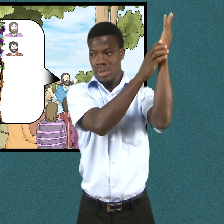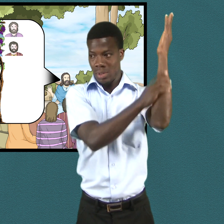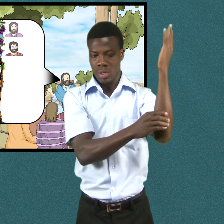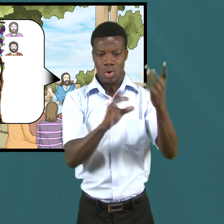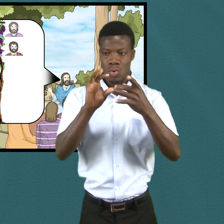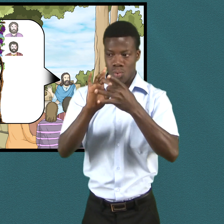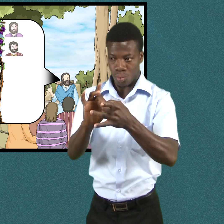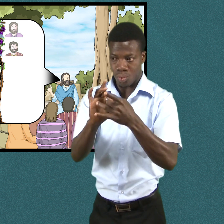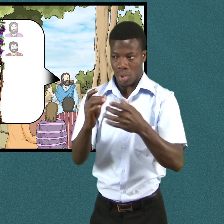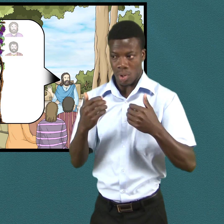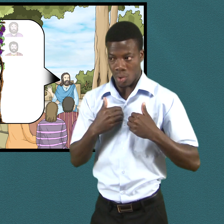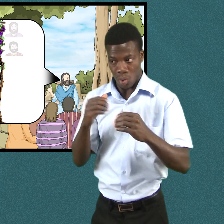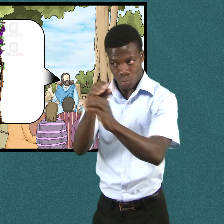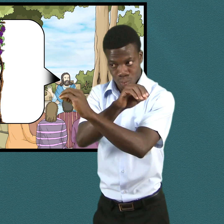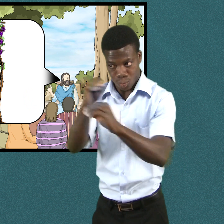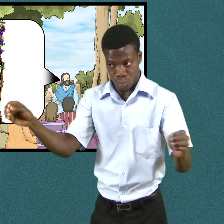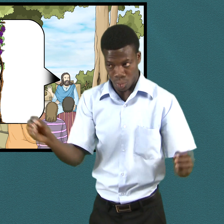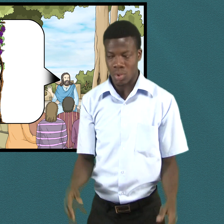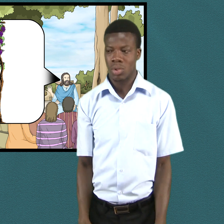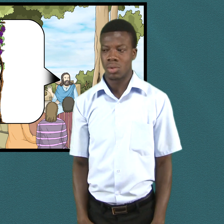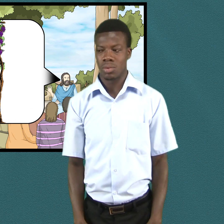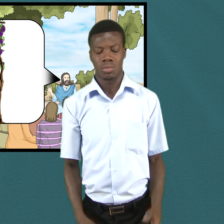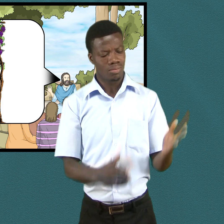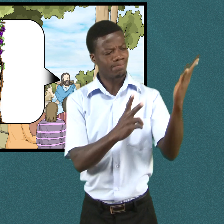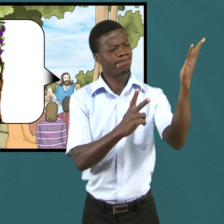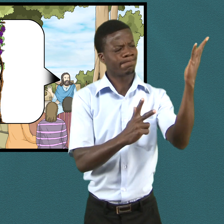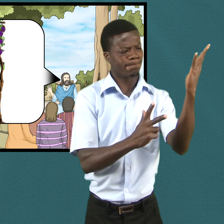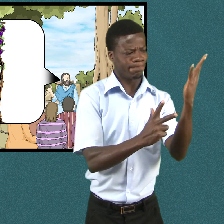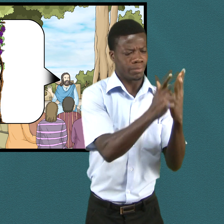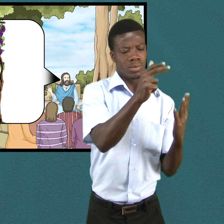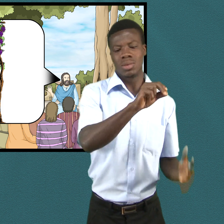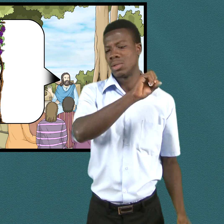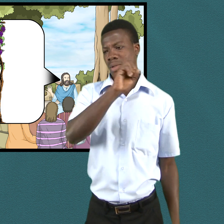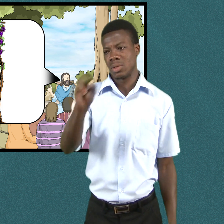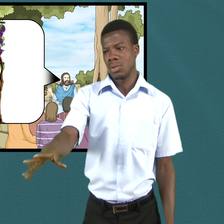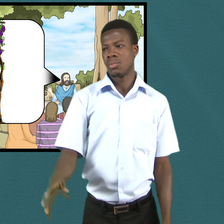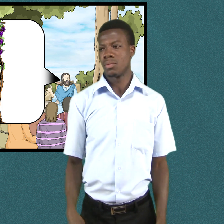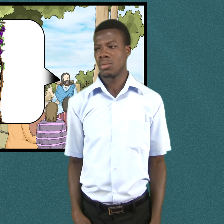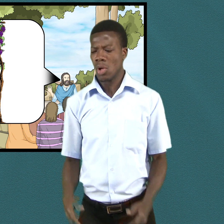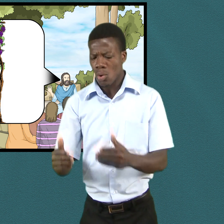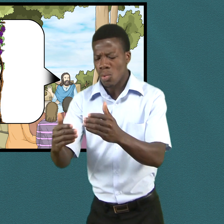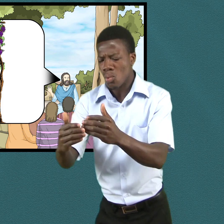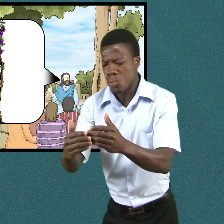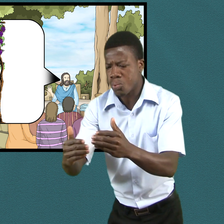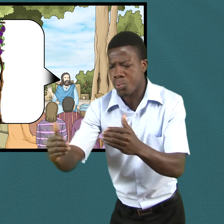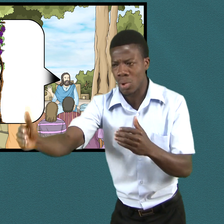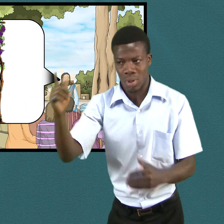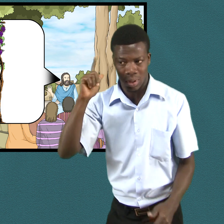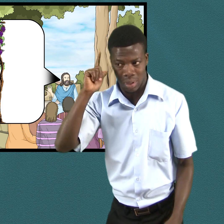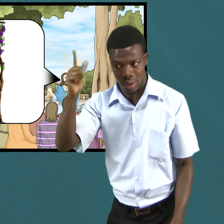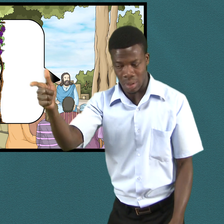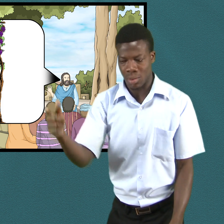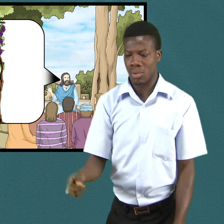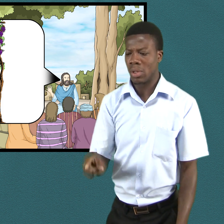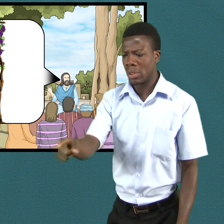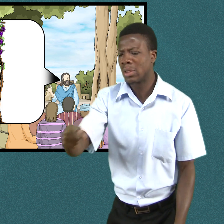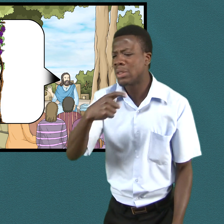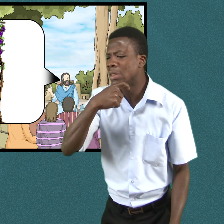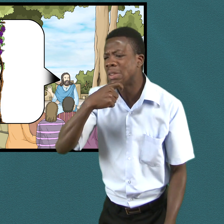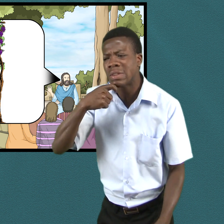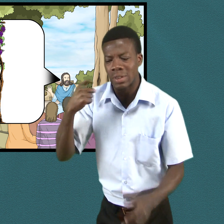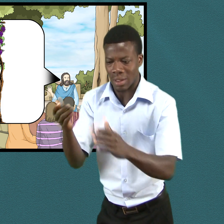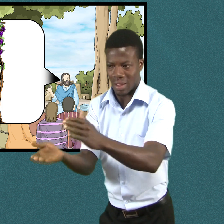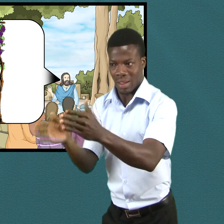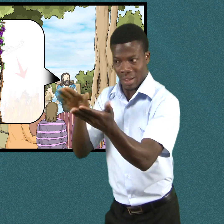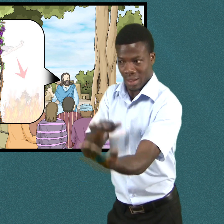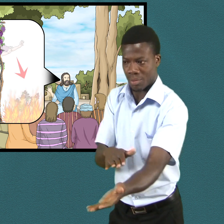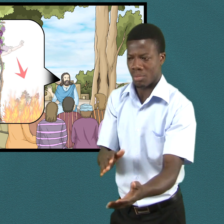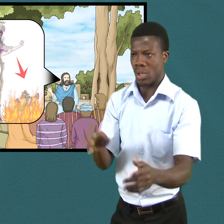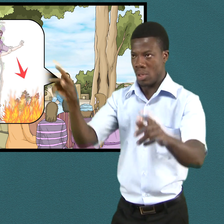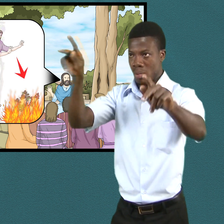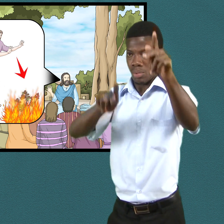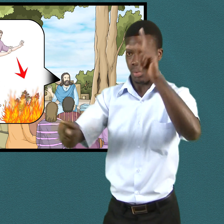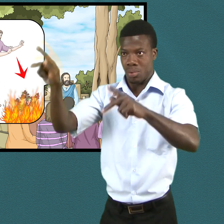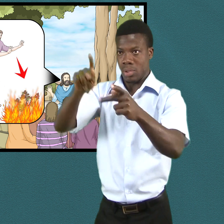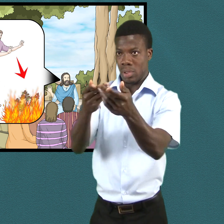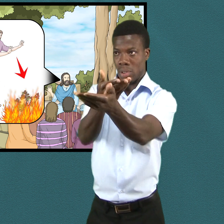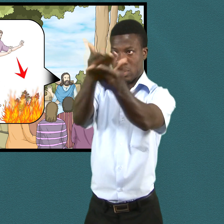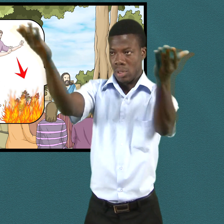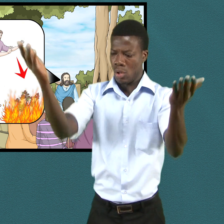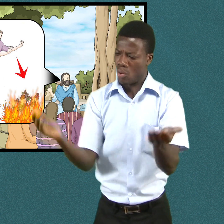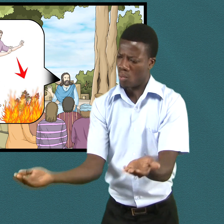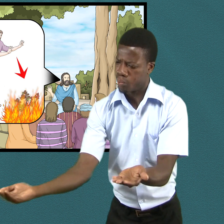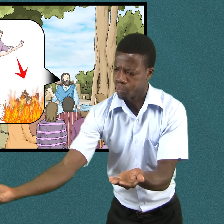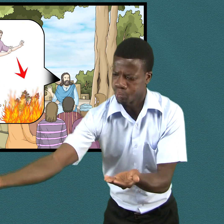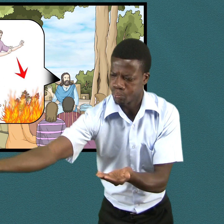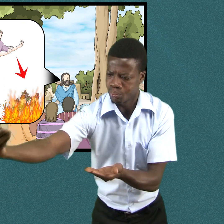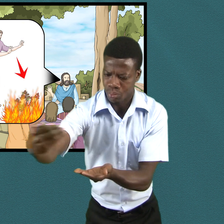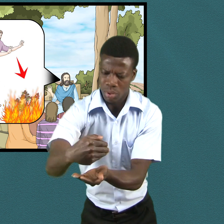If anyone does not remain in Me, he is like a branch that is thrown away and withers.